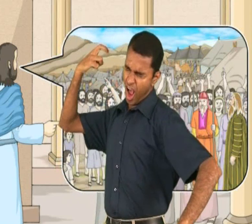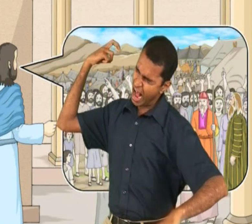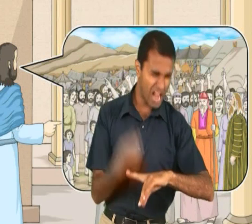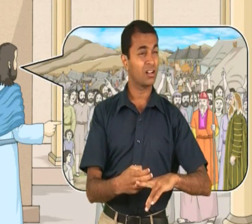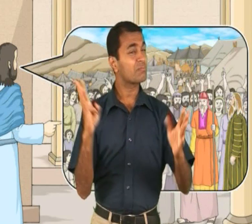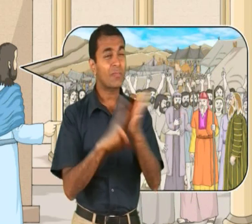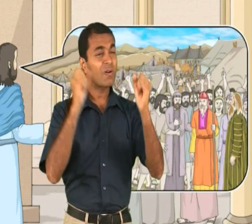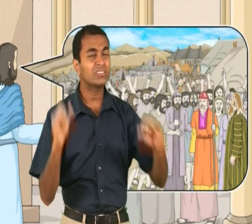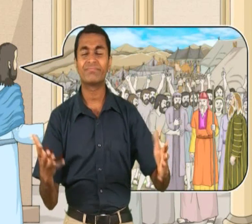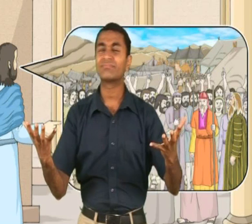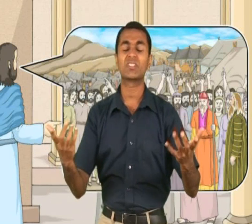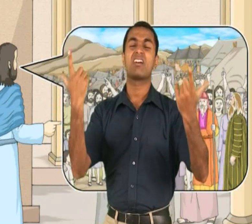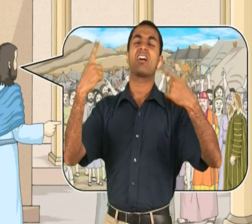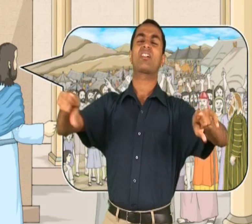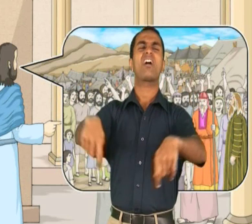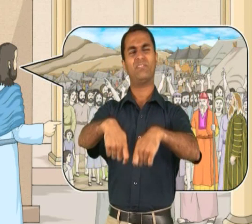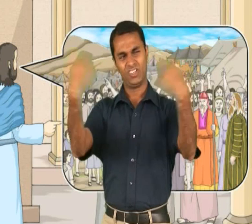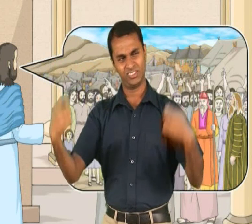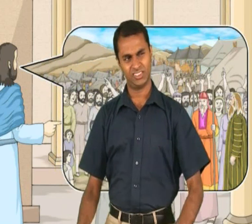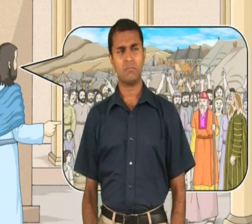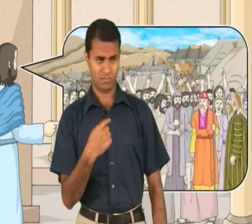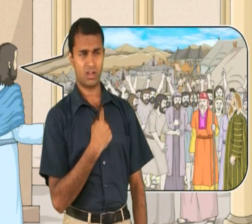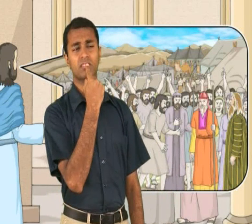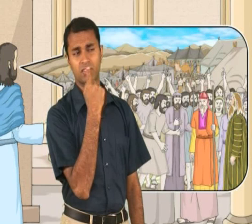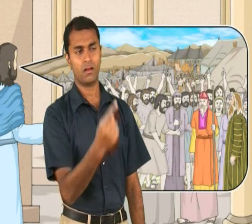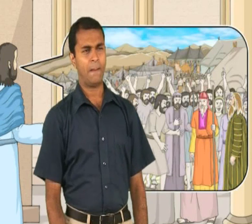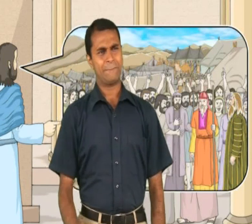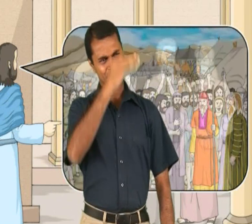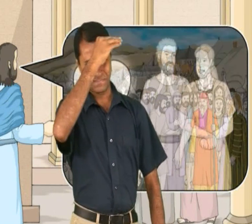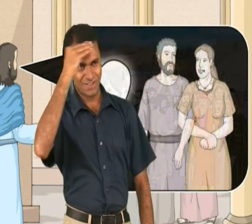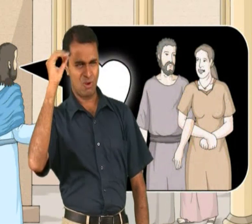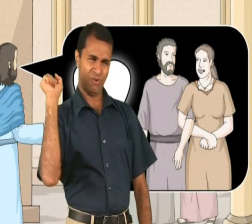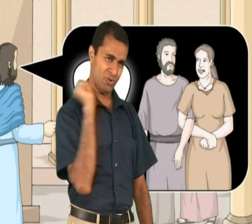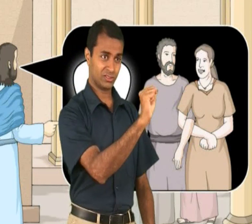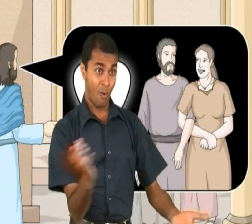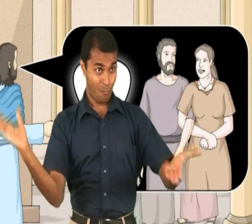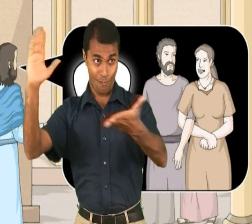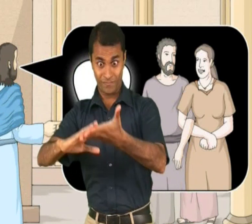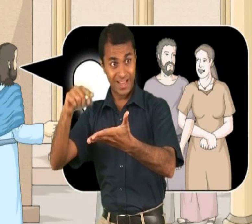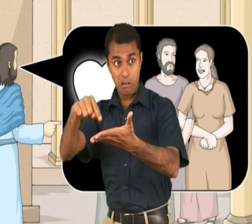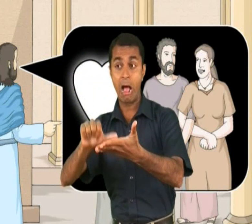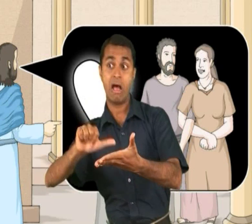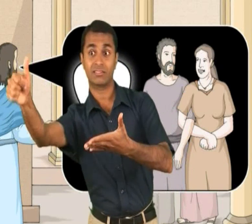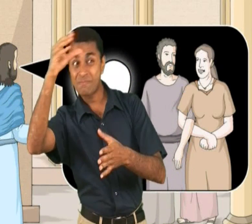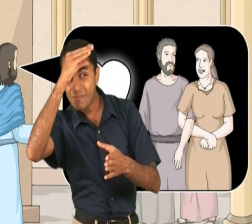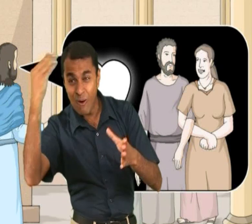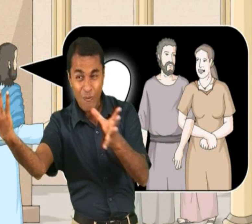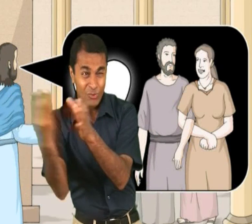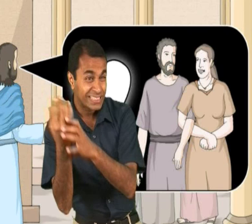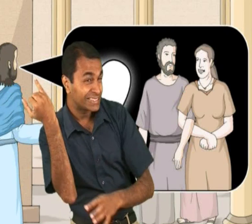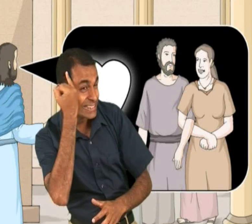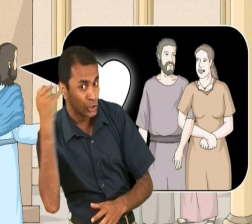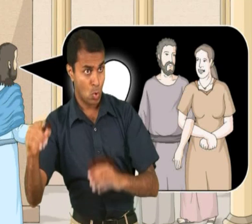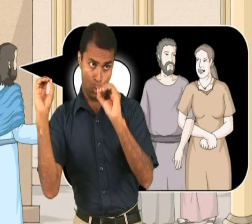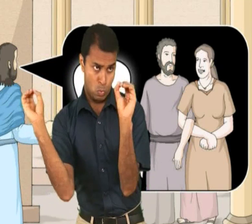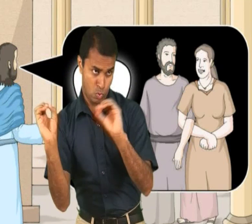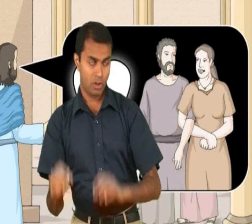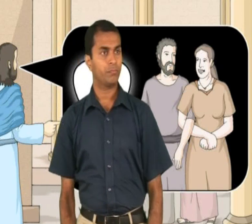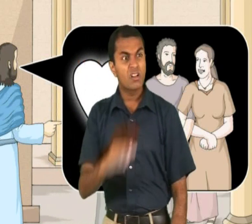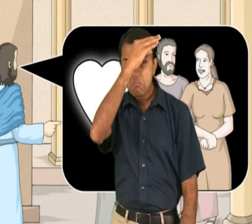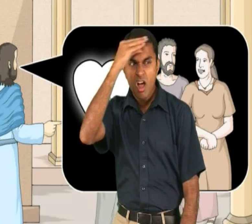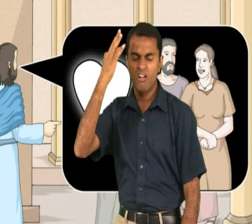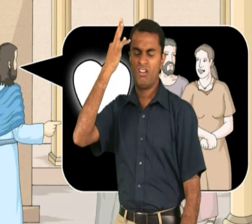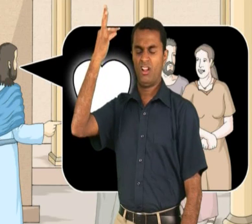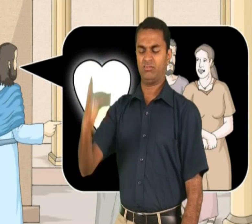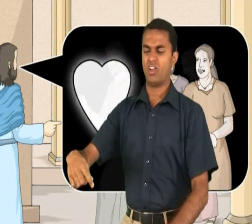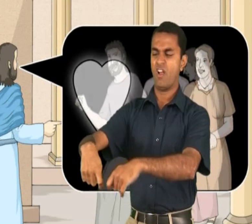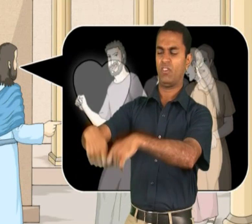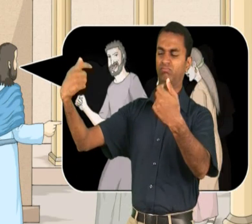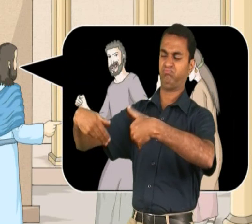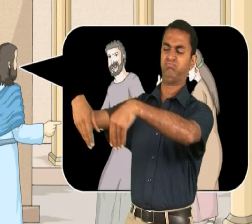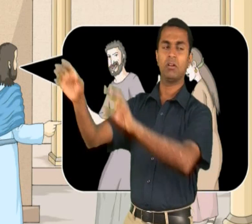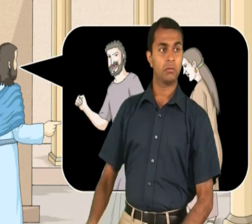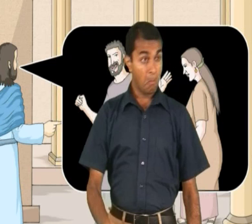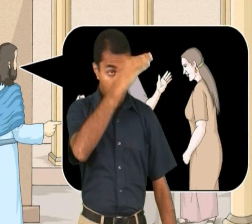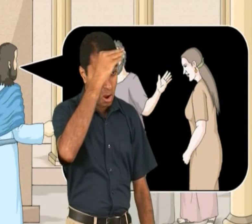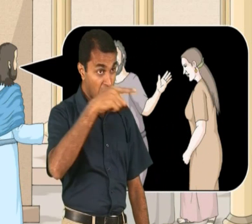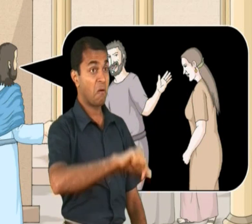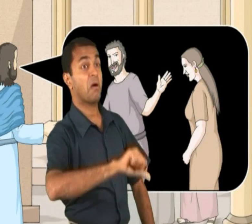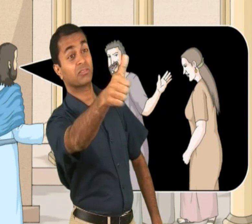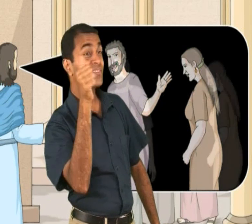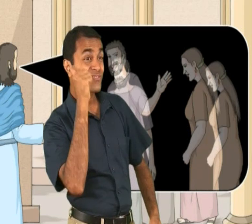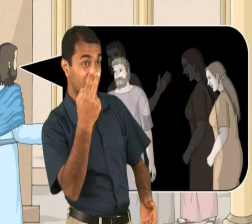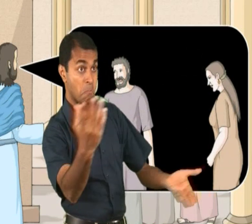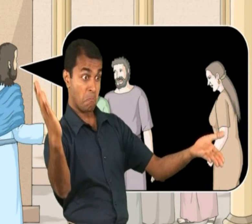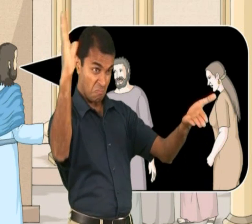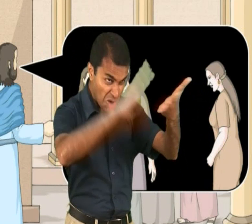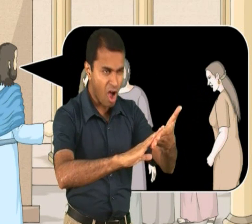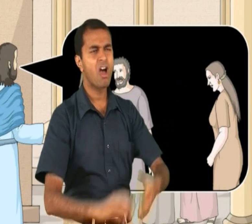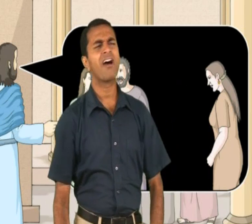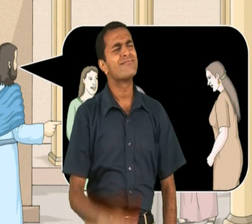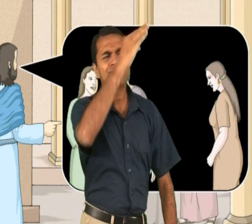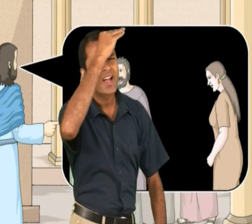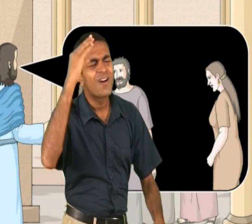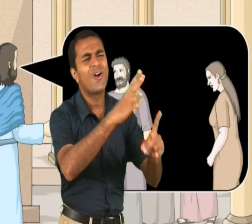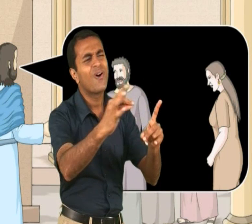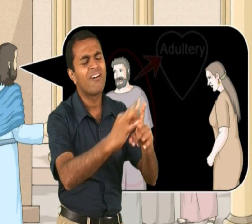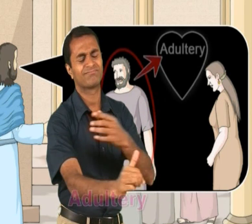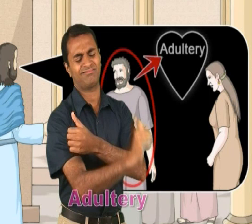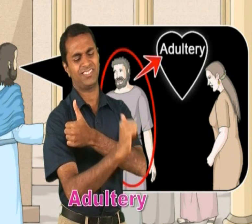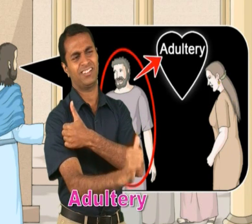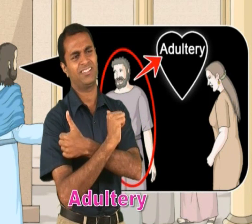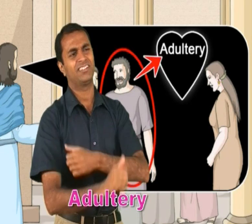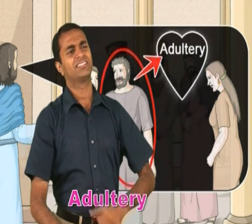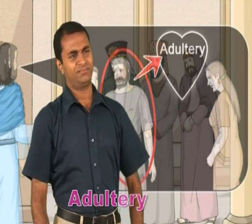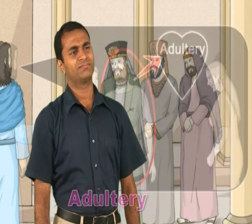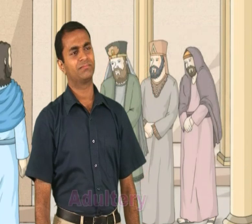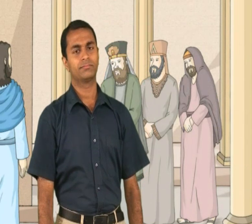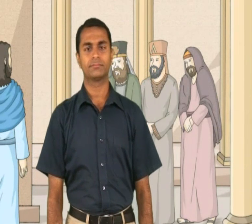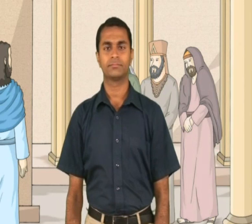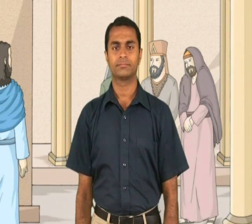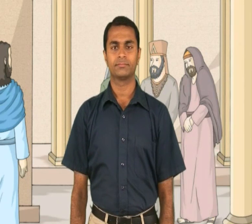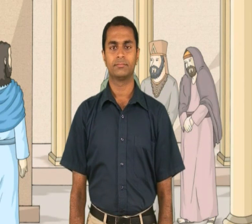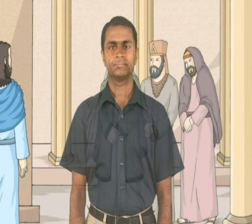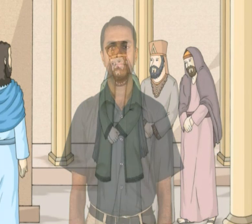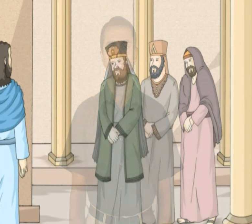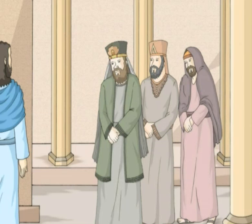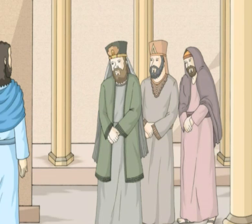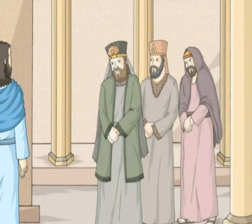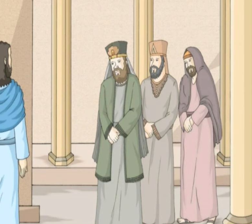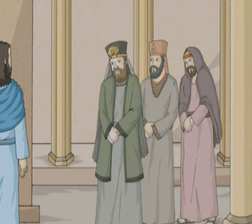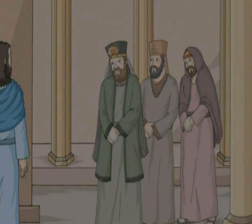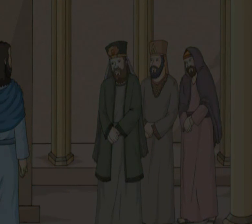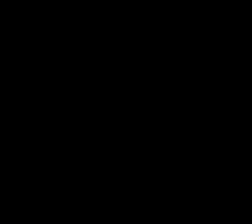Now I tell you that whoever divorces his wife, except for sexual immorality, and marries another woman, commits adultery.”